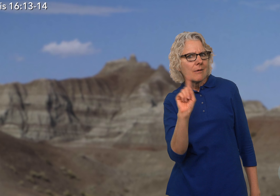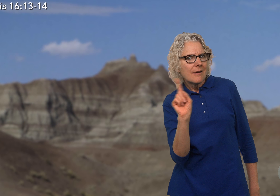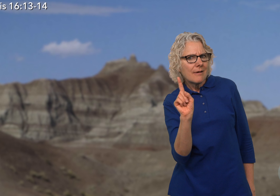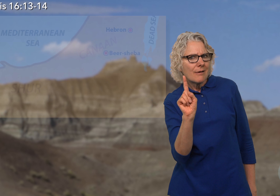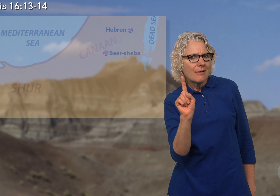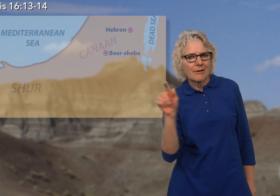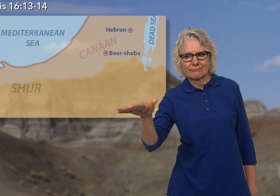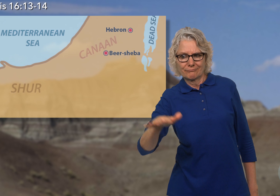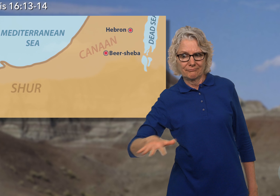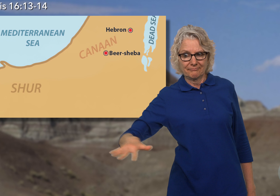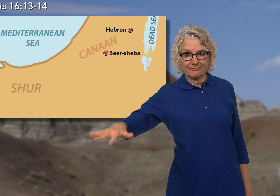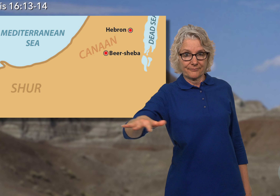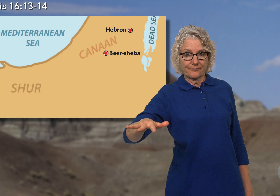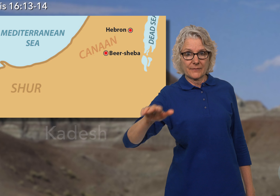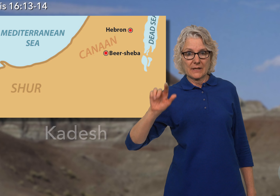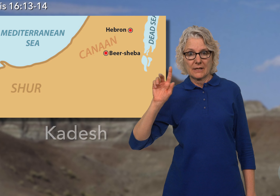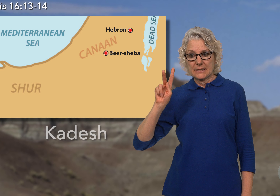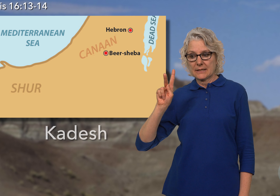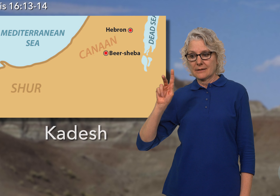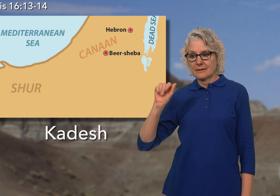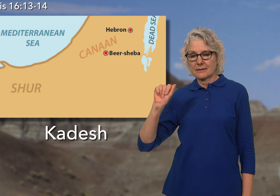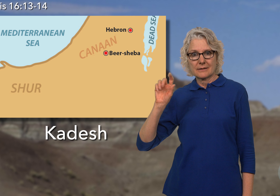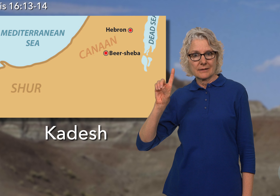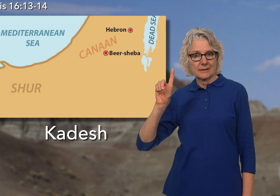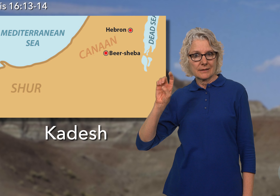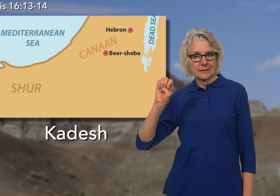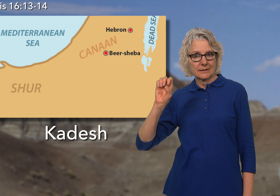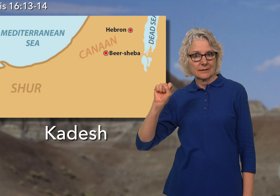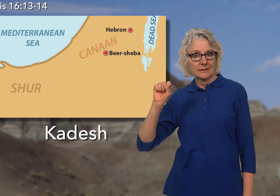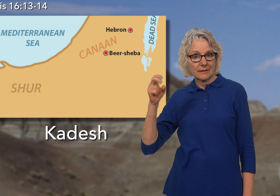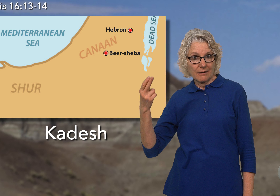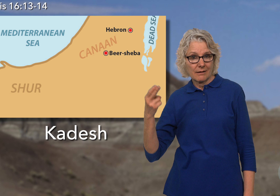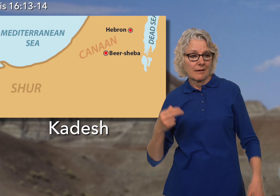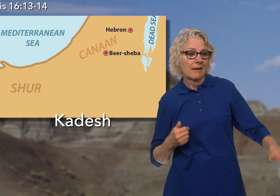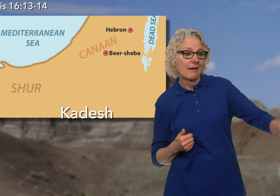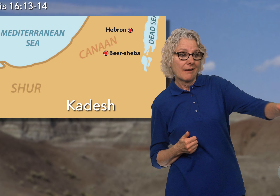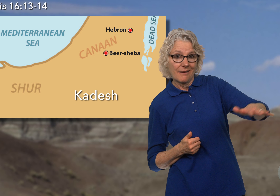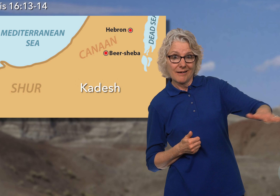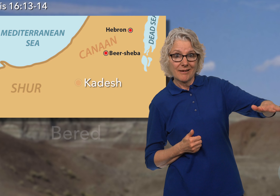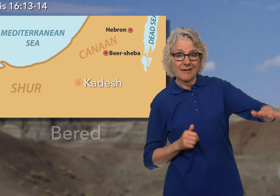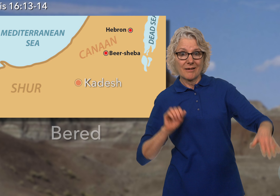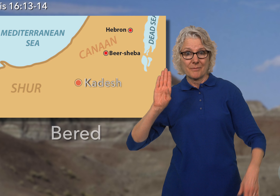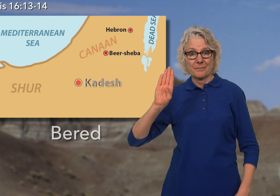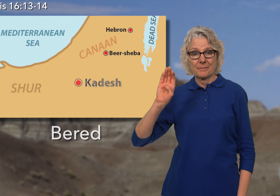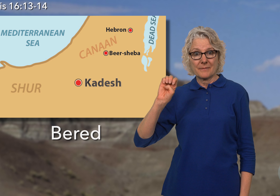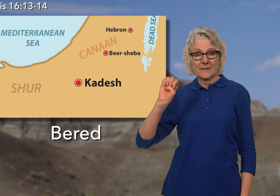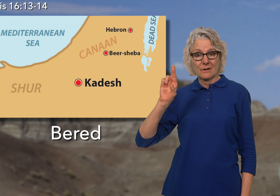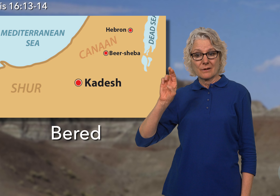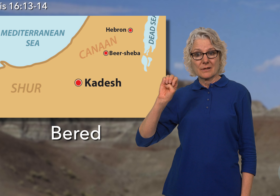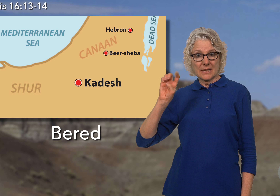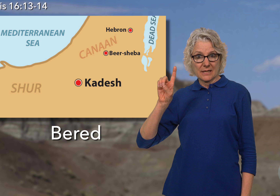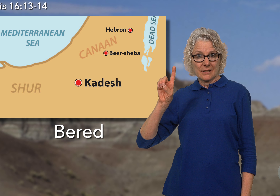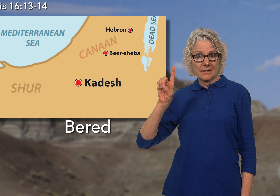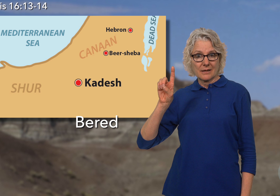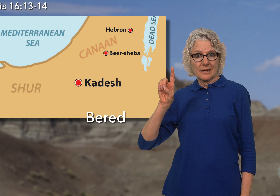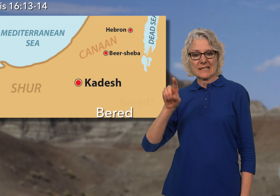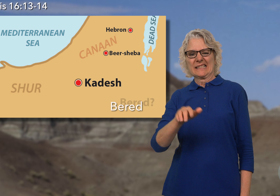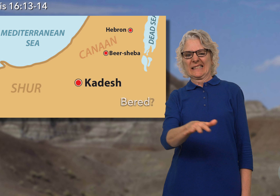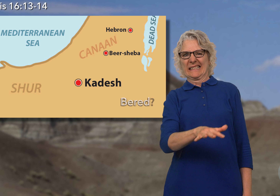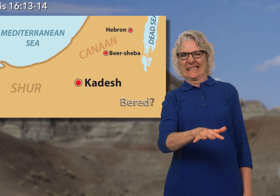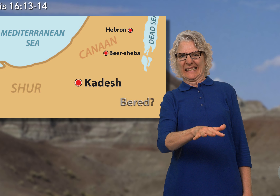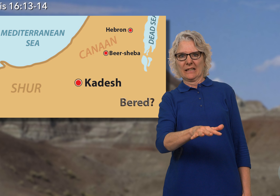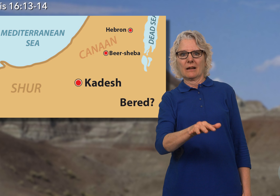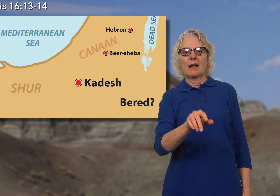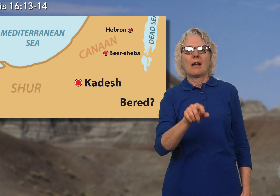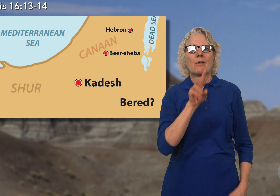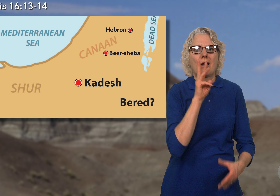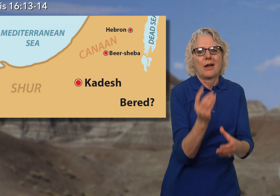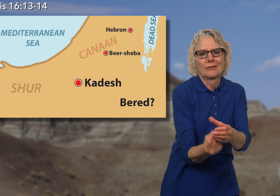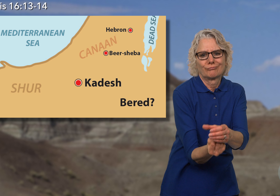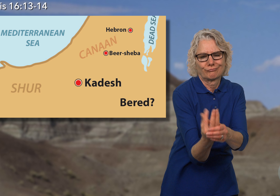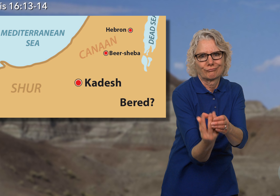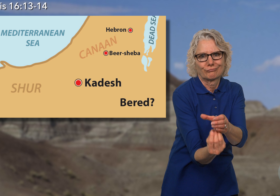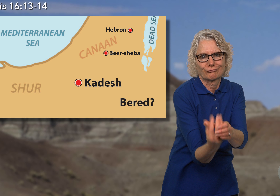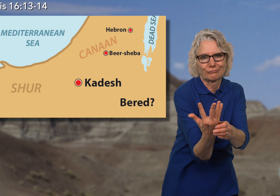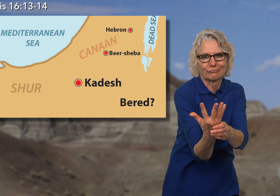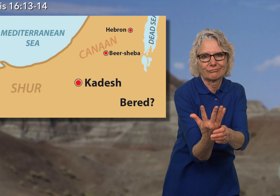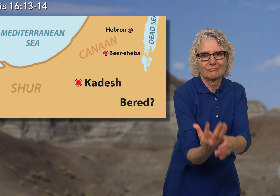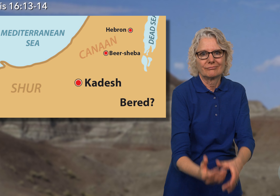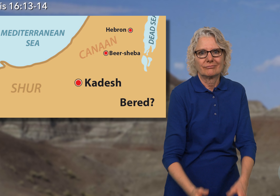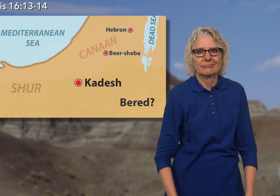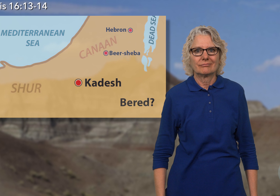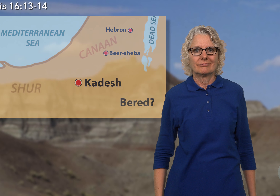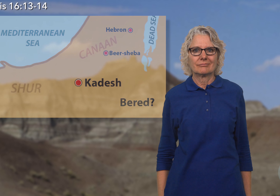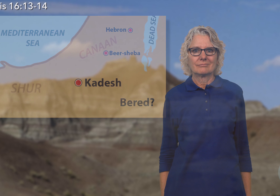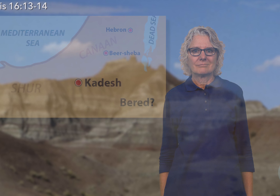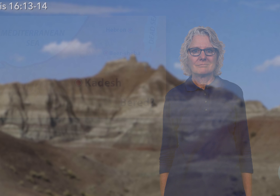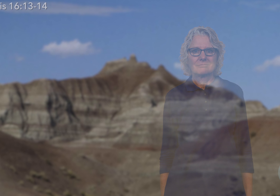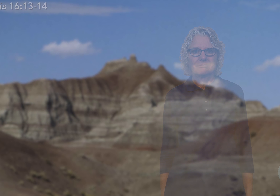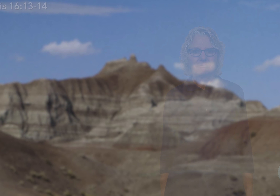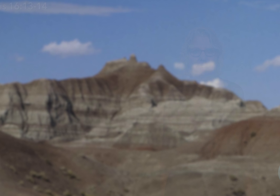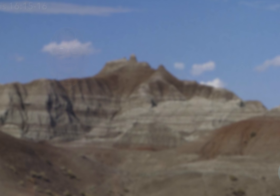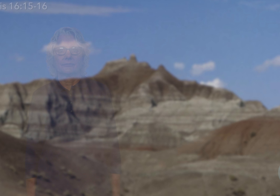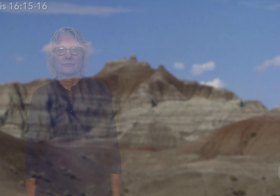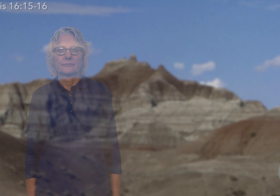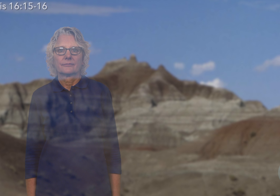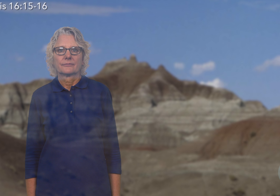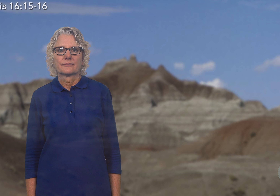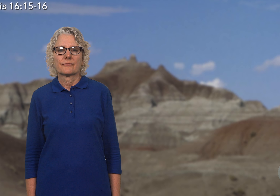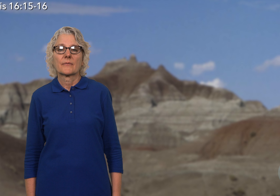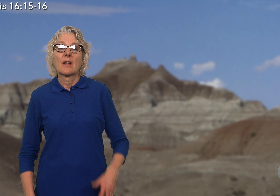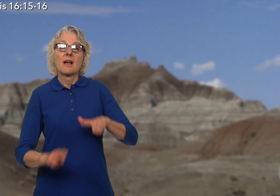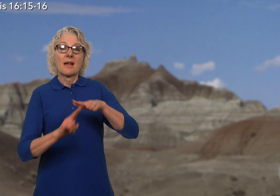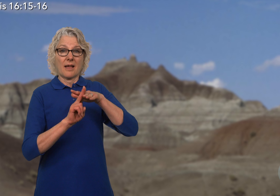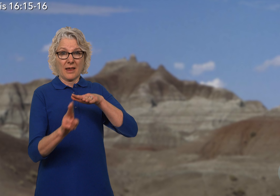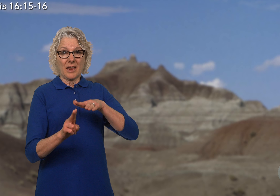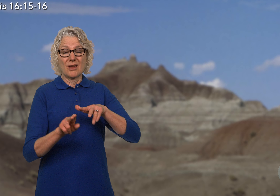It is located between Kadesh and Bered.